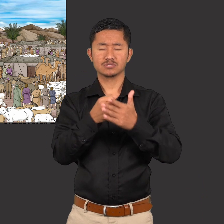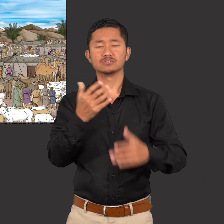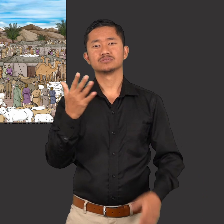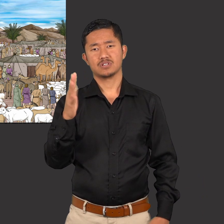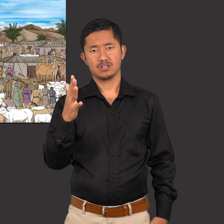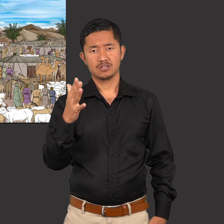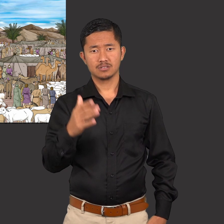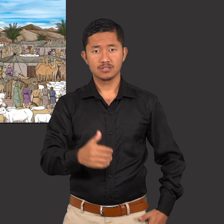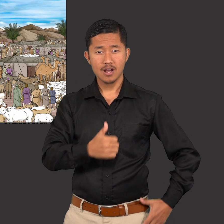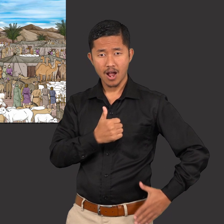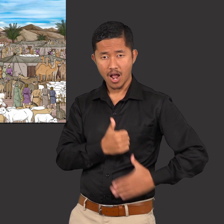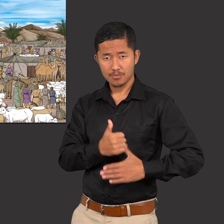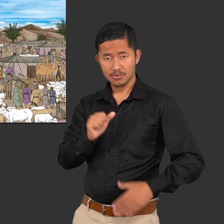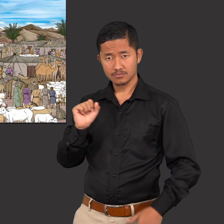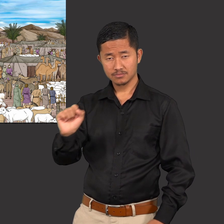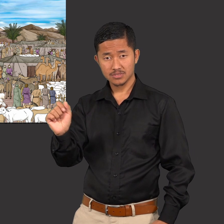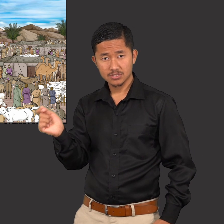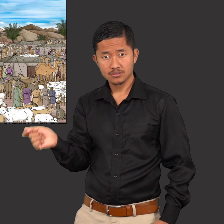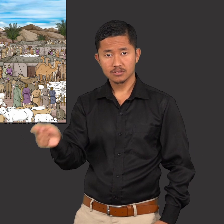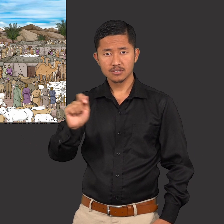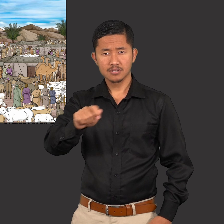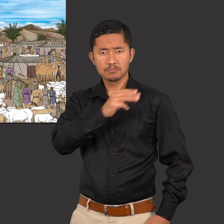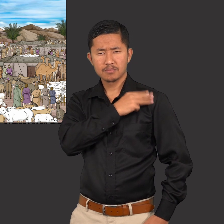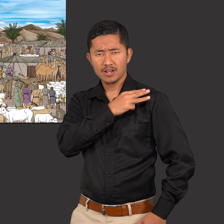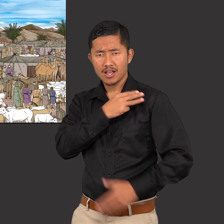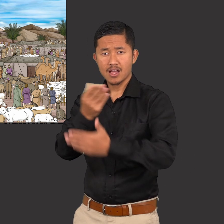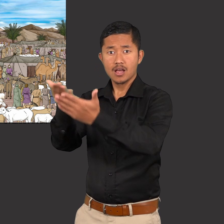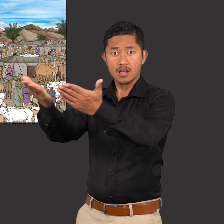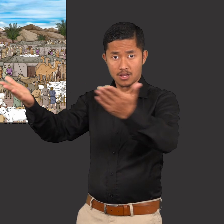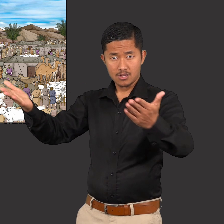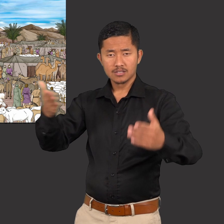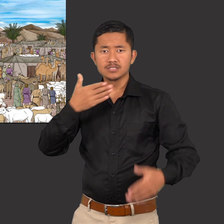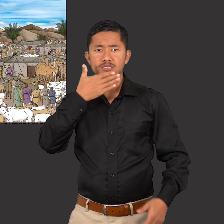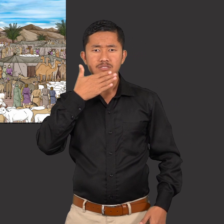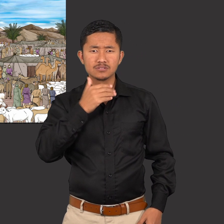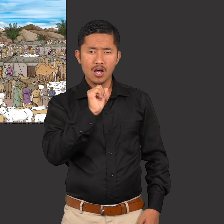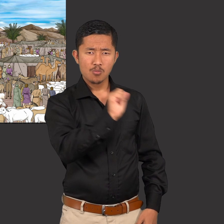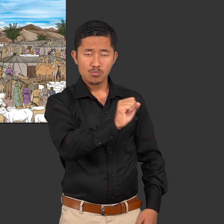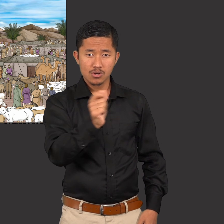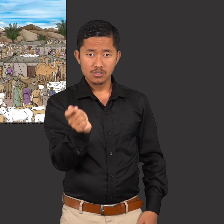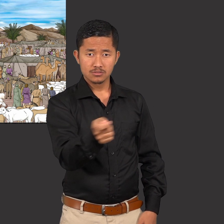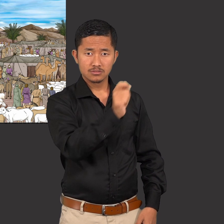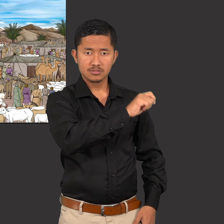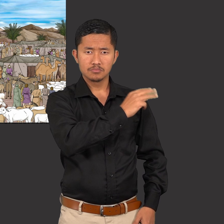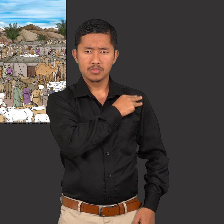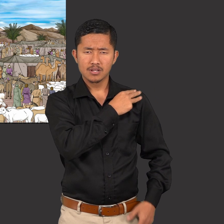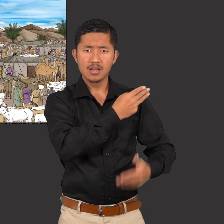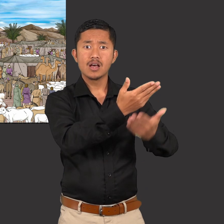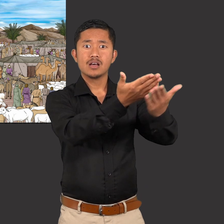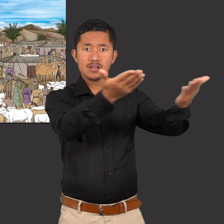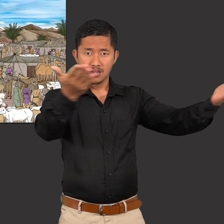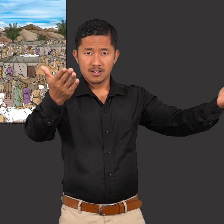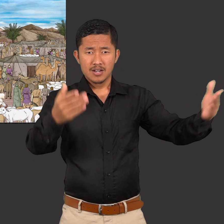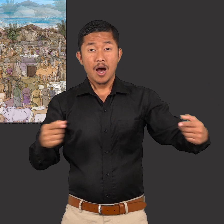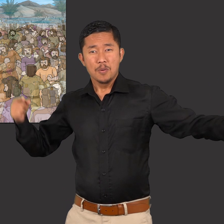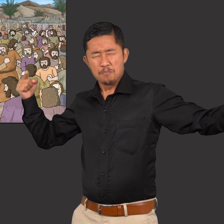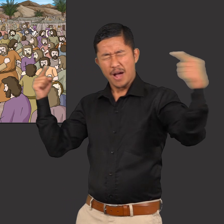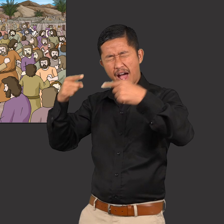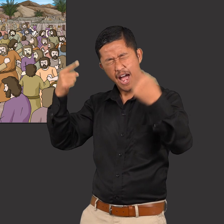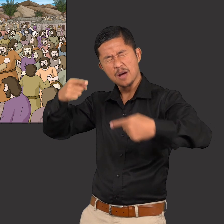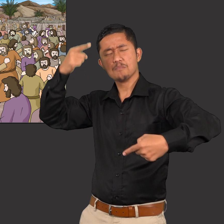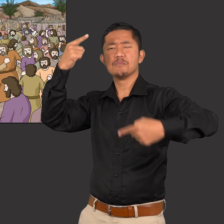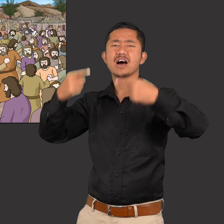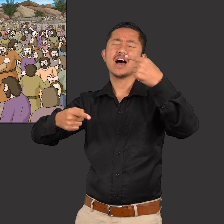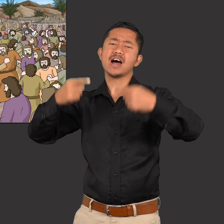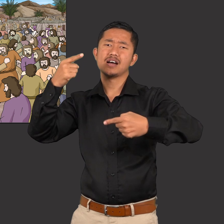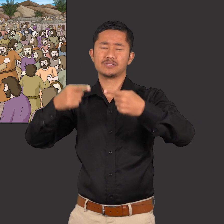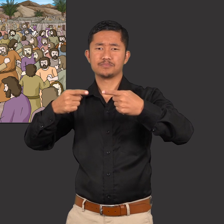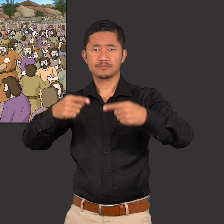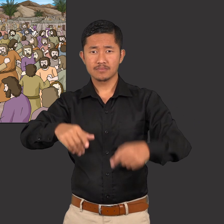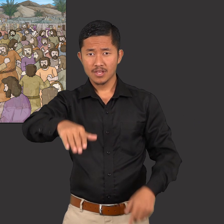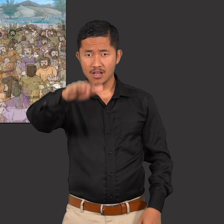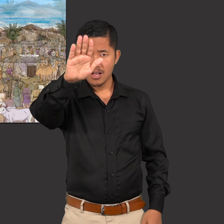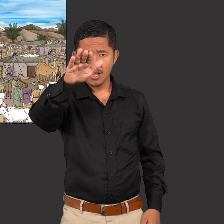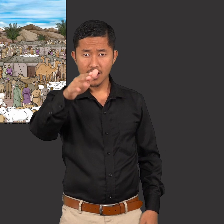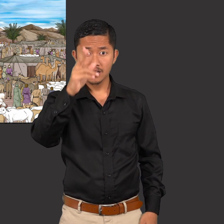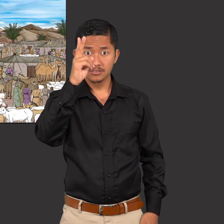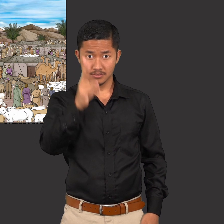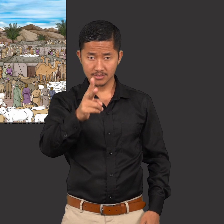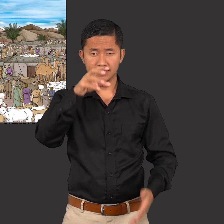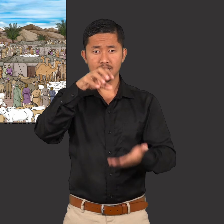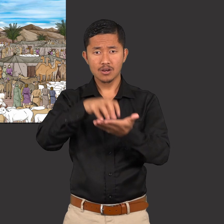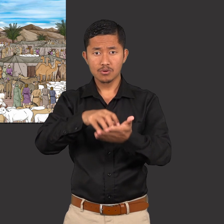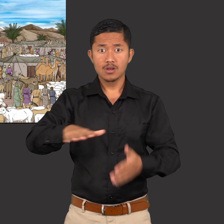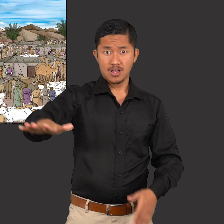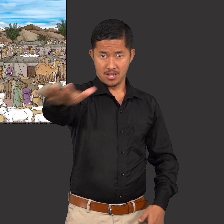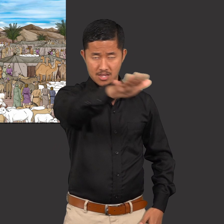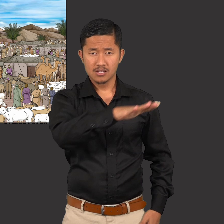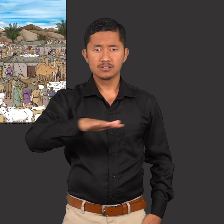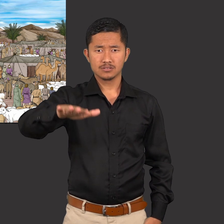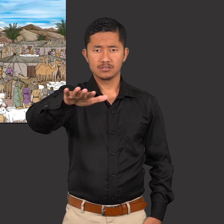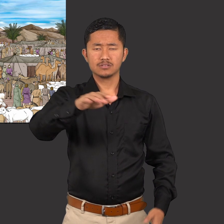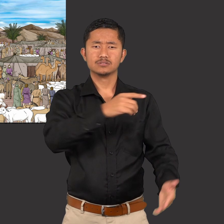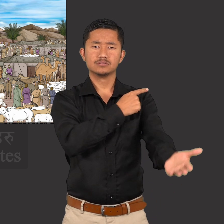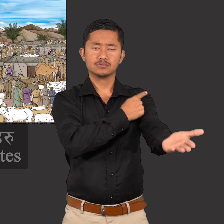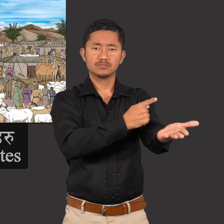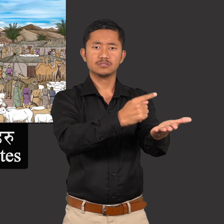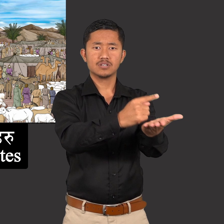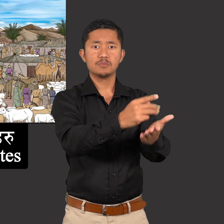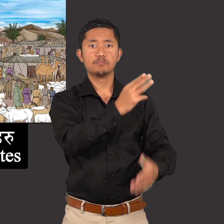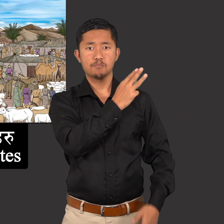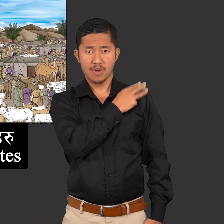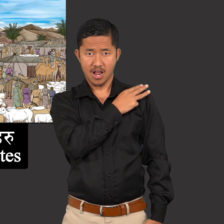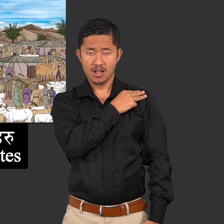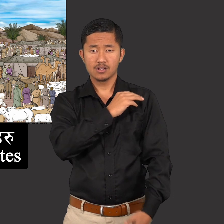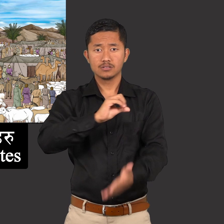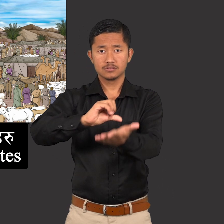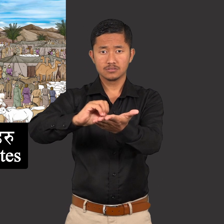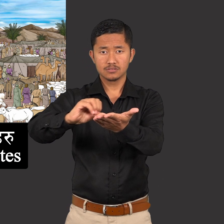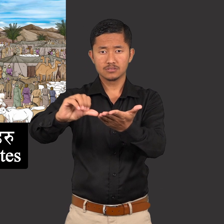And there was discord between the herdsmen of Abram and the herdsmen of Lot.